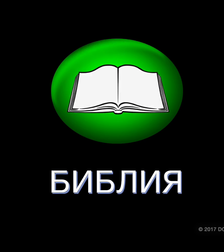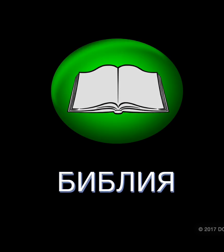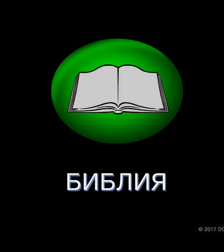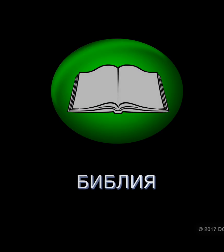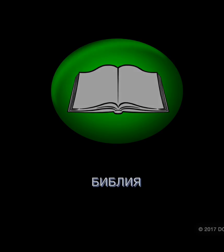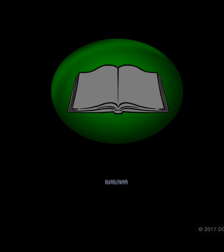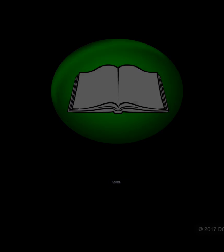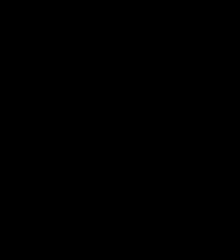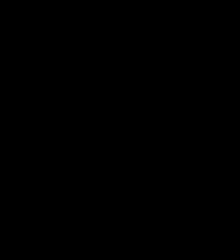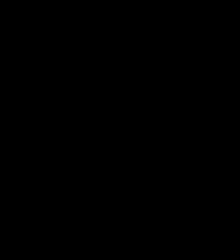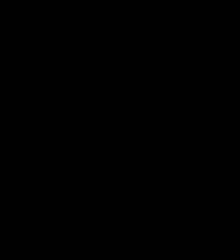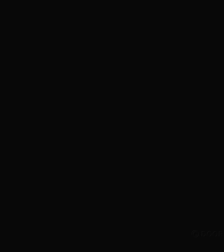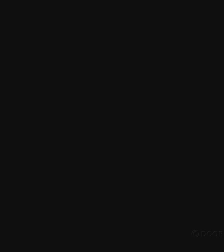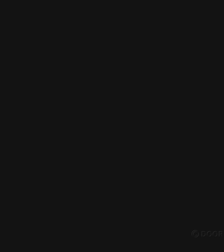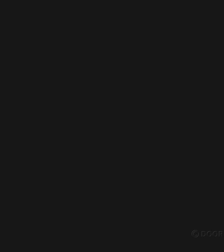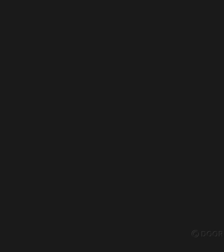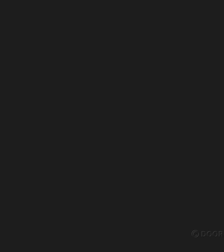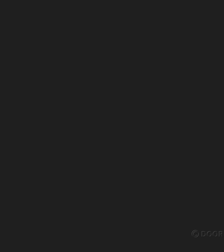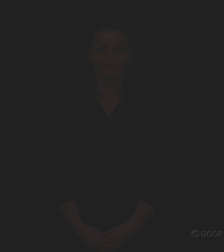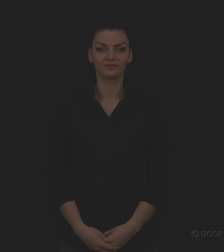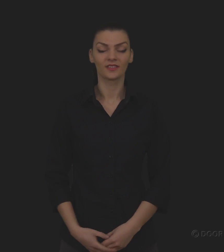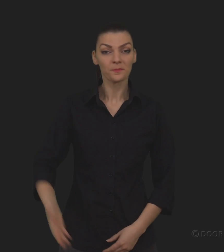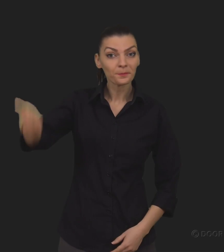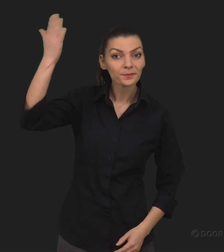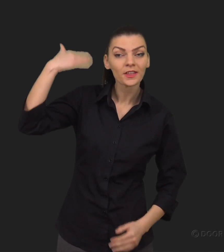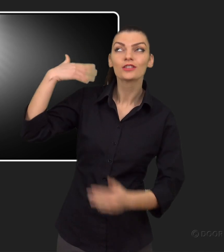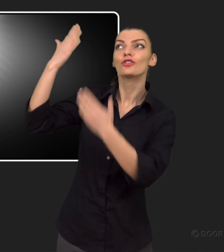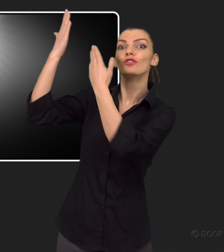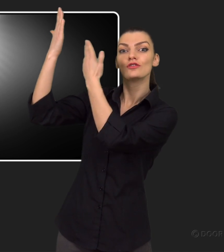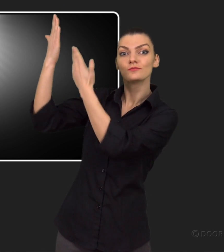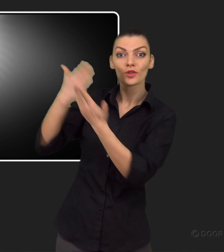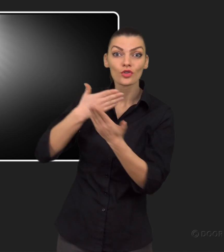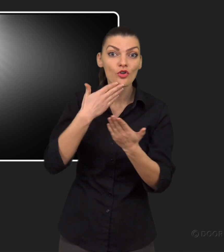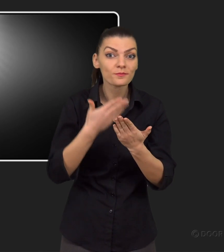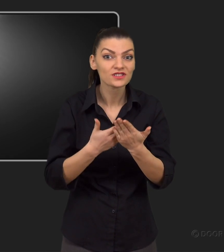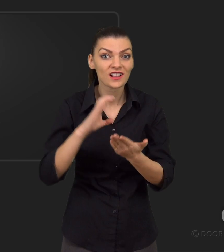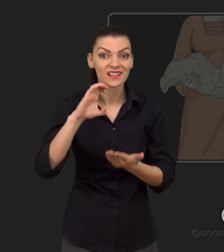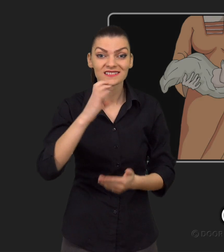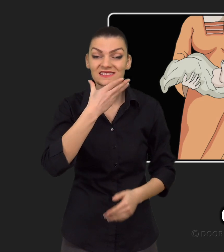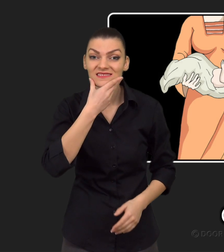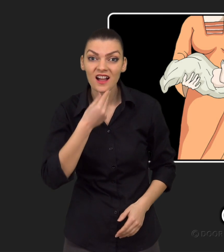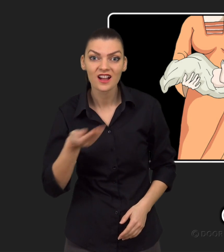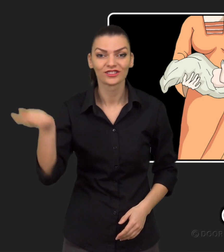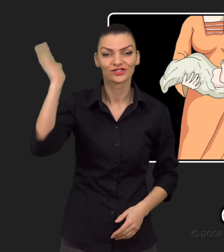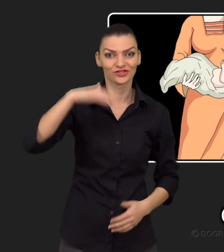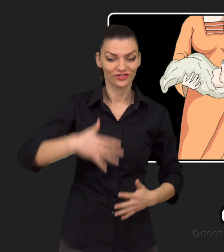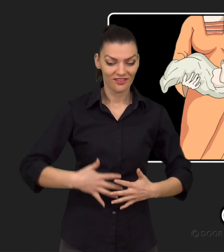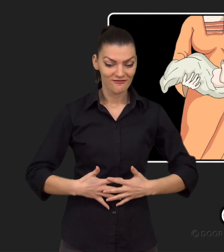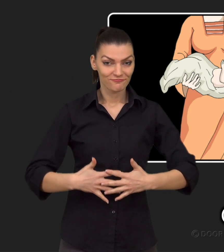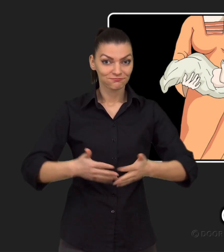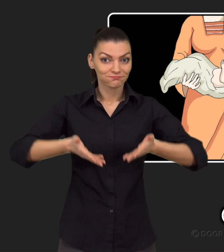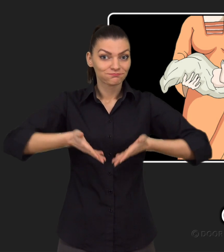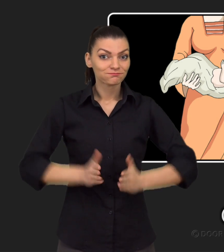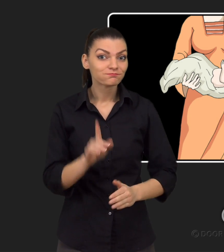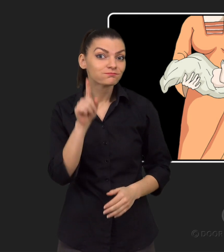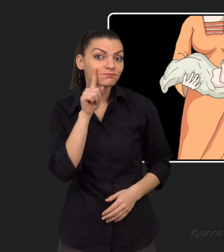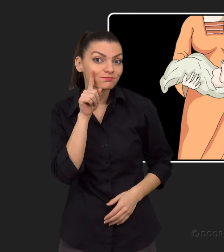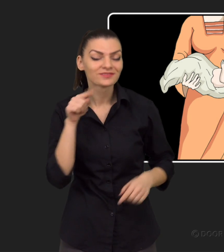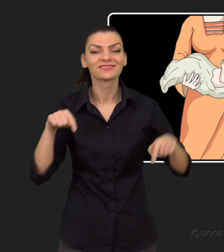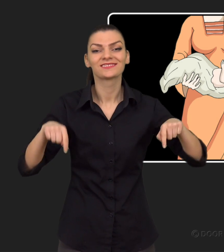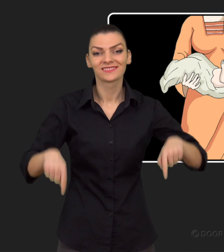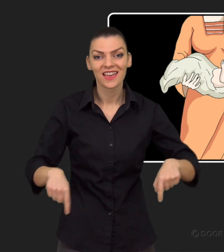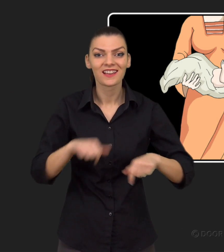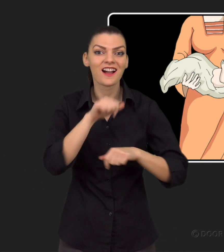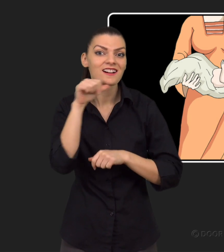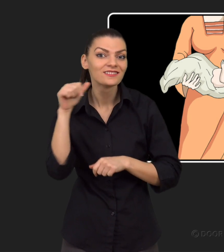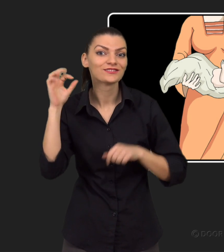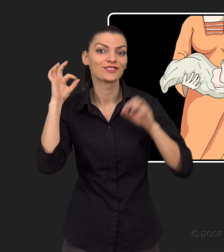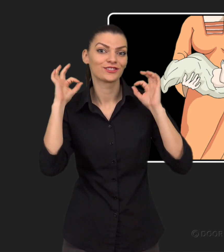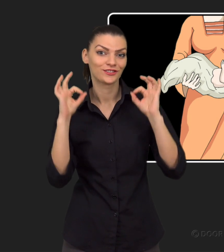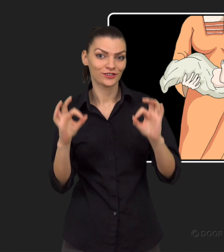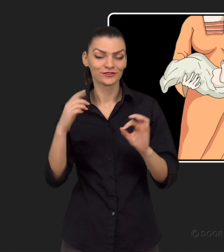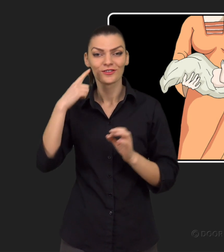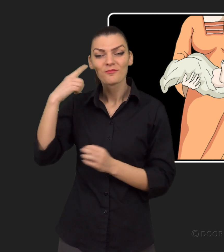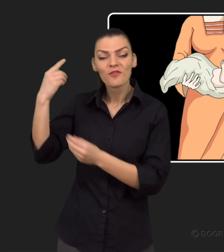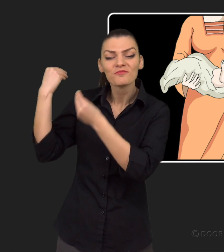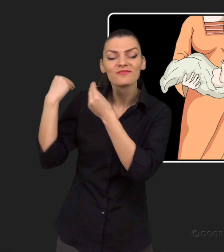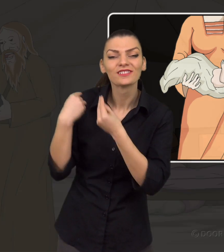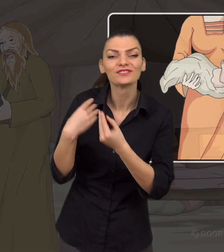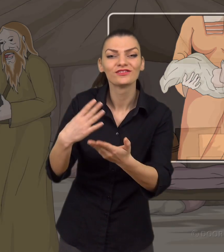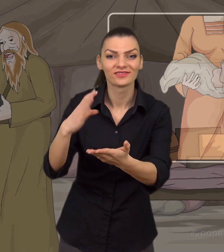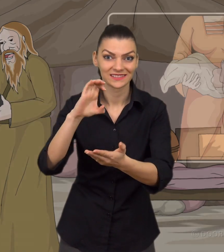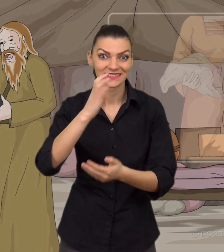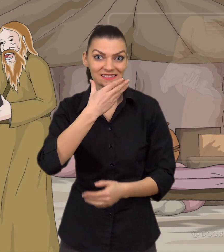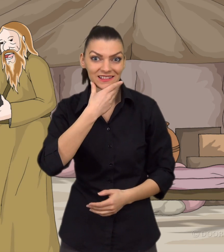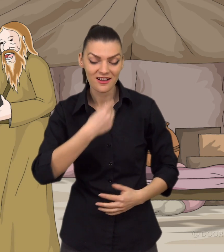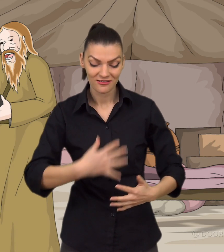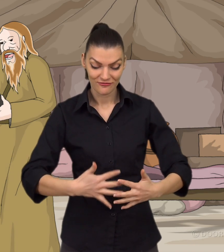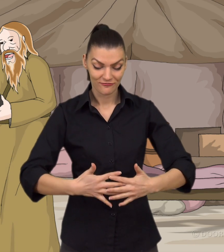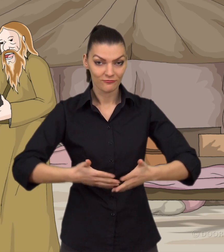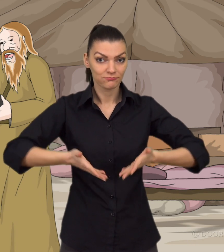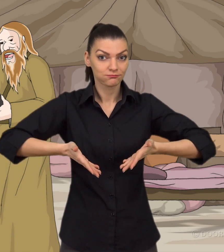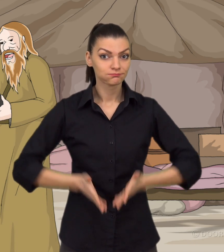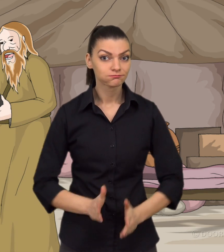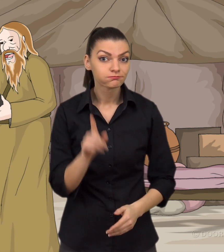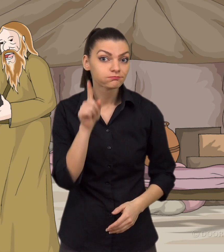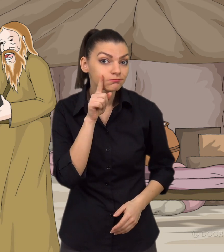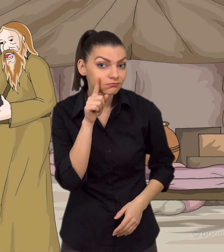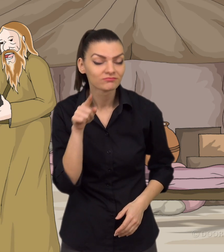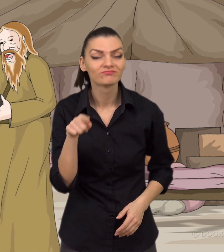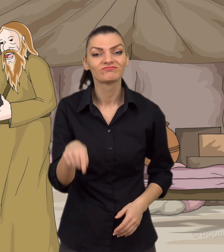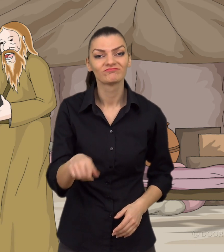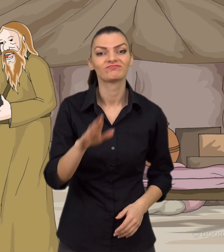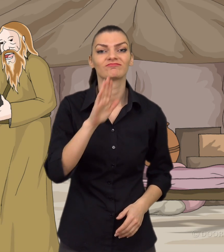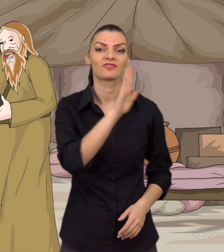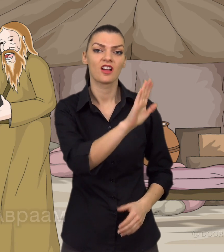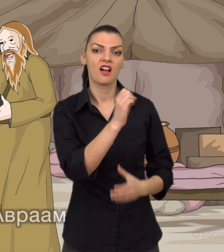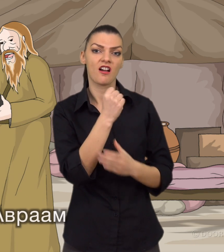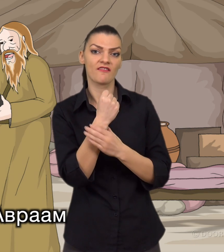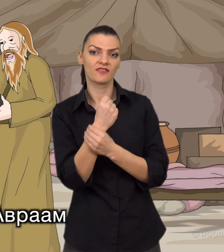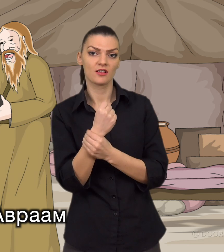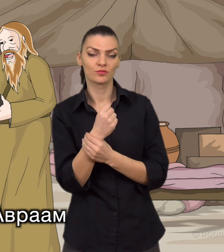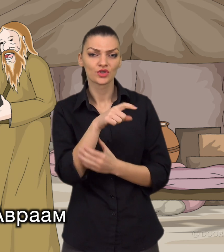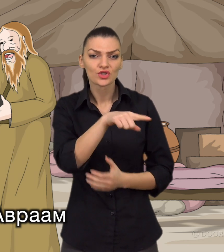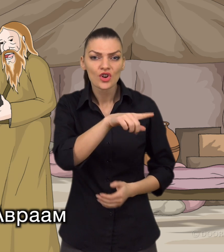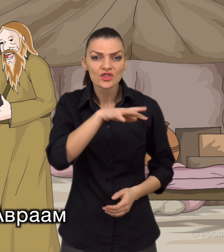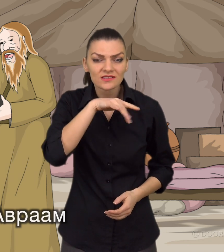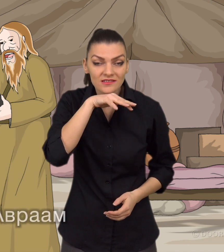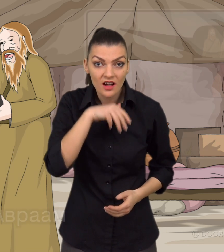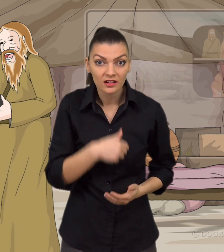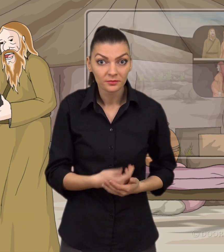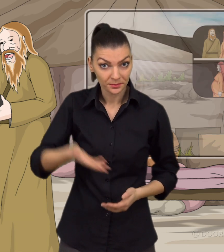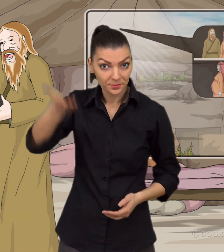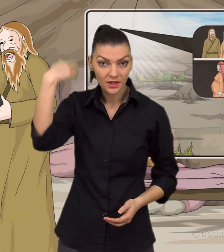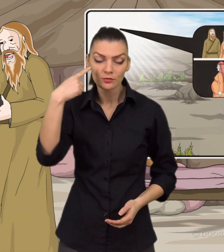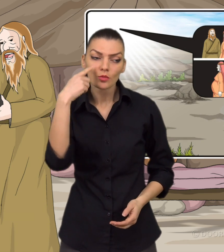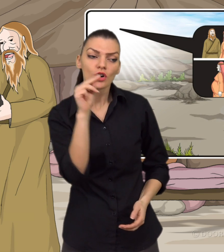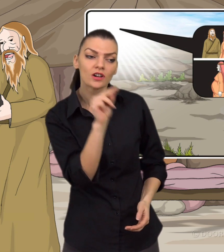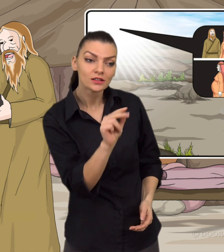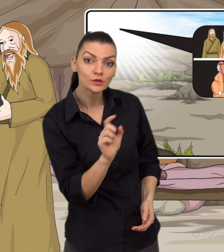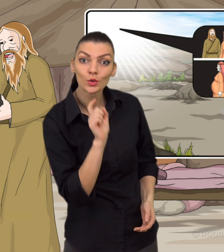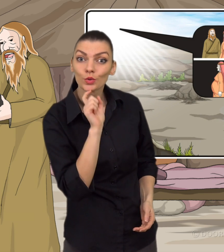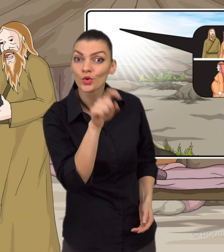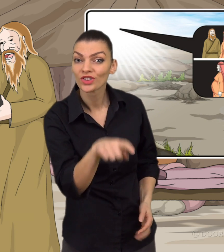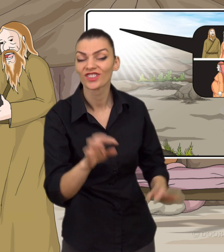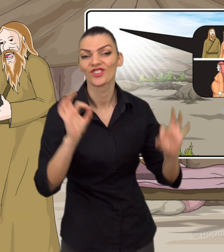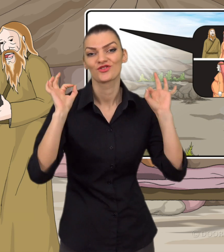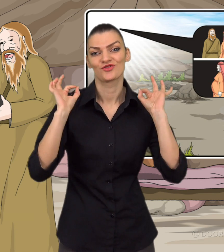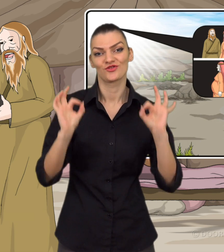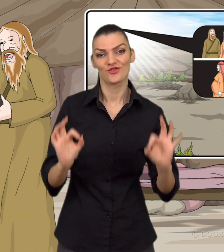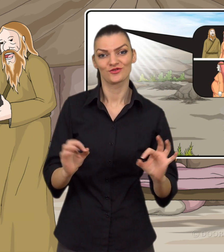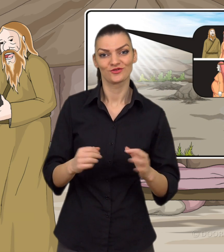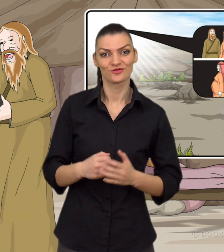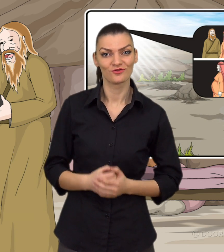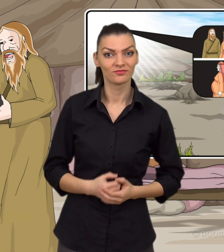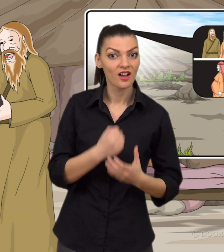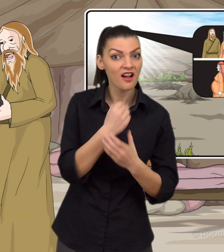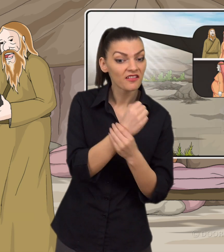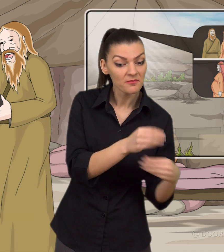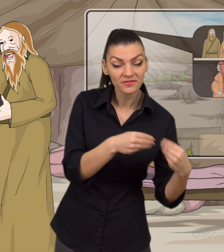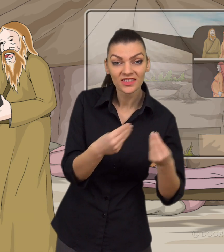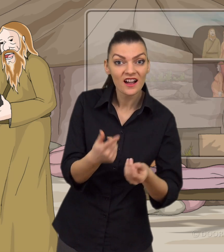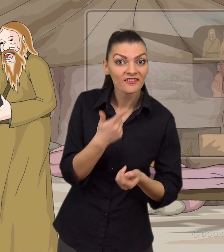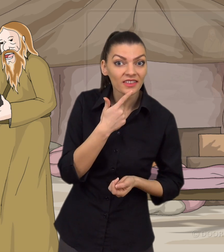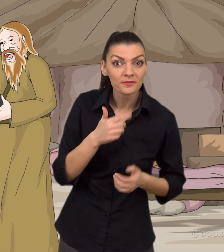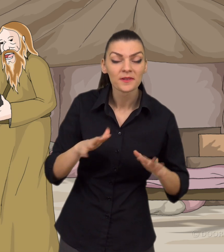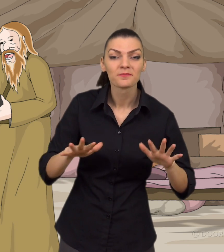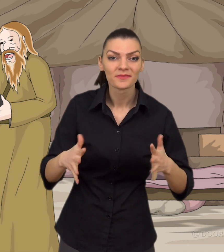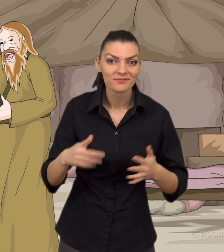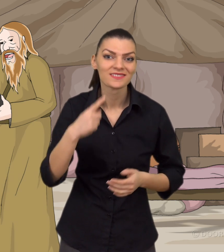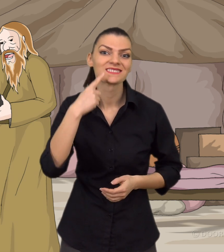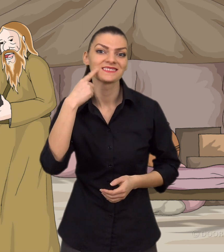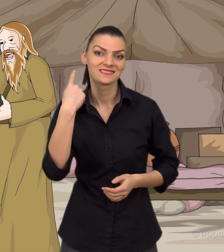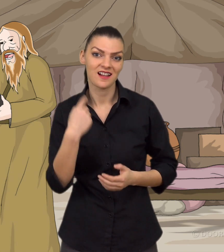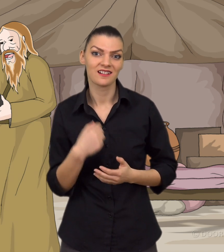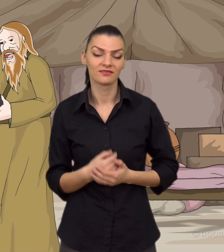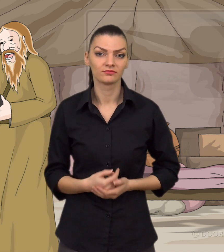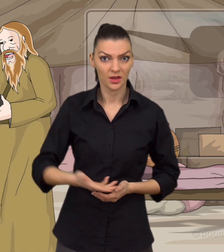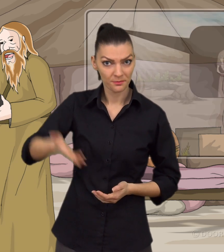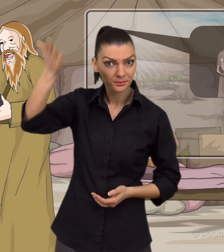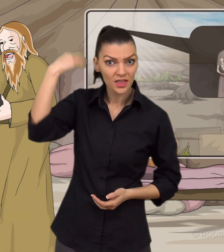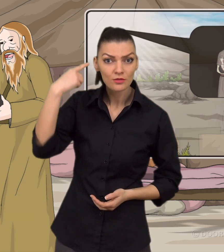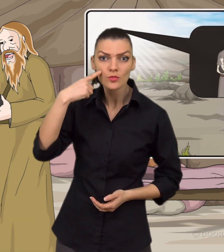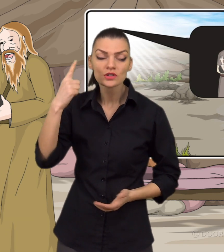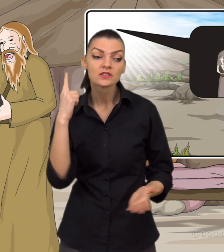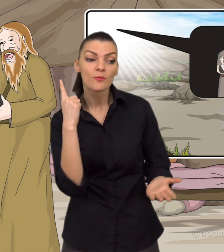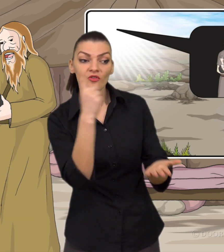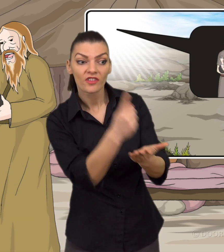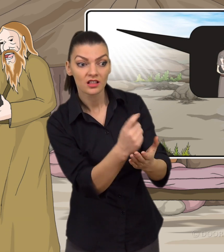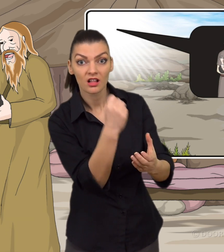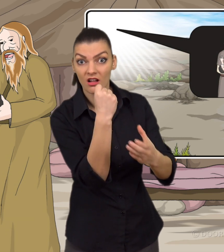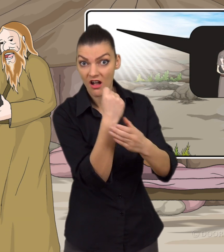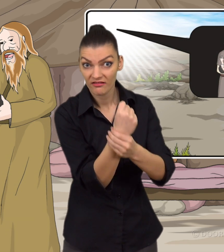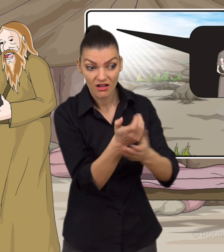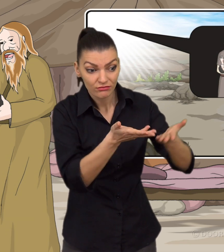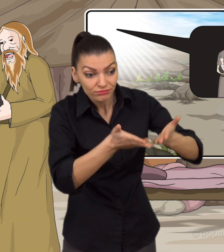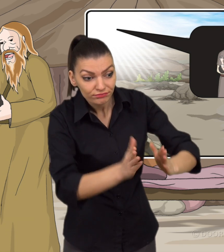Now the LORD attended to Sarah as He had said, and the LORD did for Sarah what He had promised. So Sarah conceived and bore a son to Abraham in his old age, at the very time God had promised. And Abraham gave the name Isaac to the son Sarah bore to him.